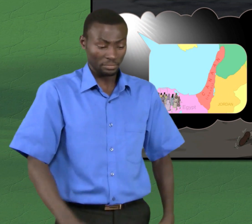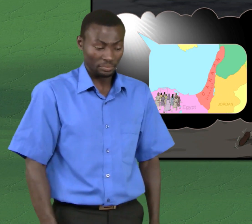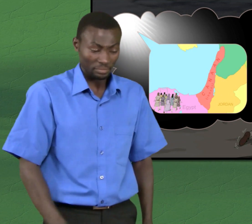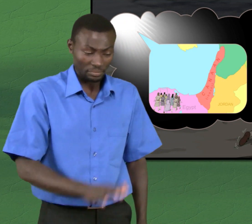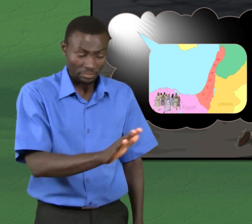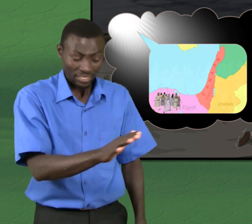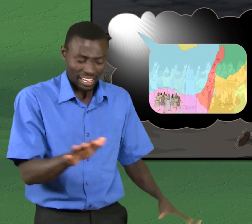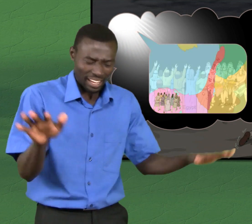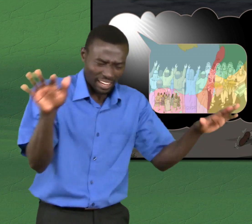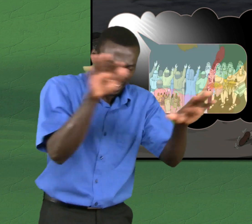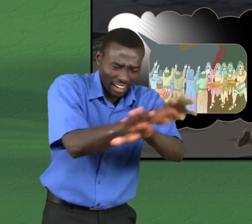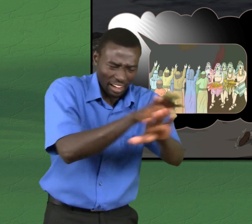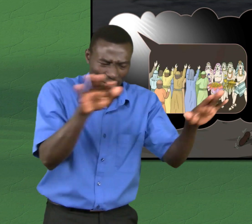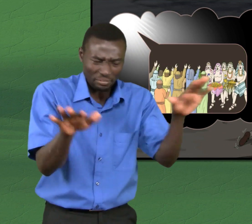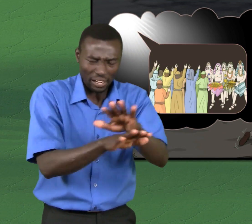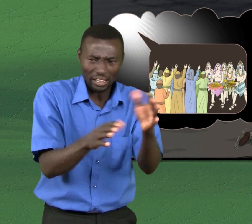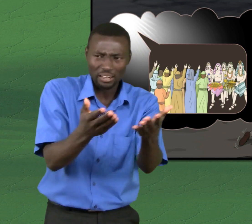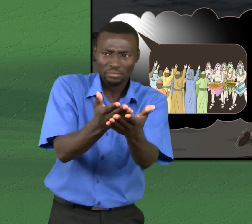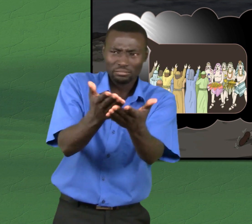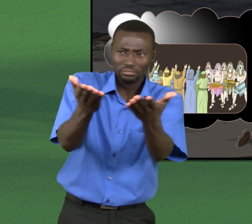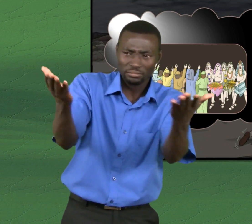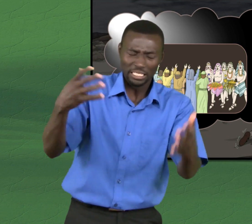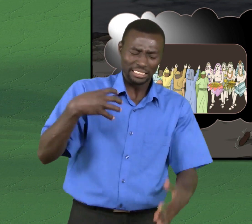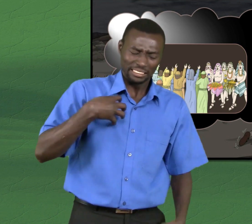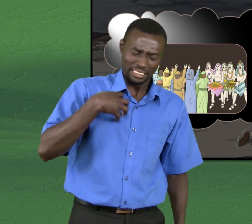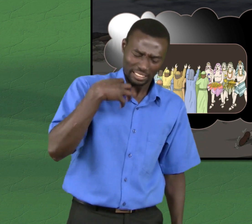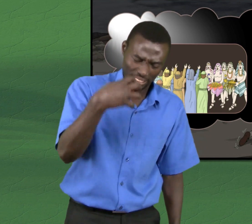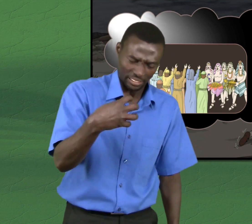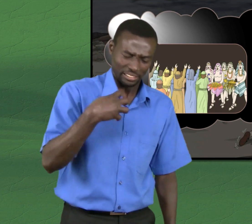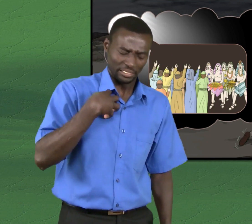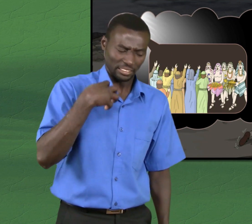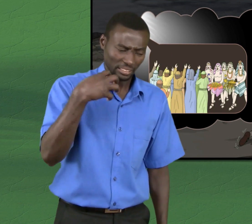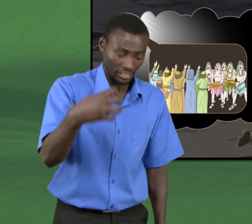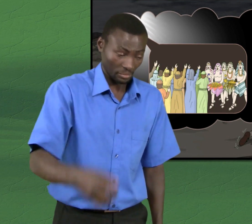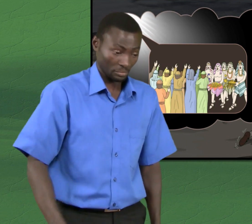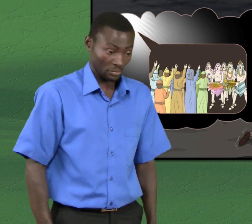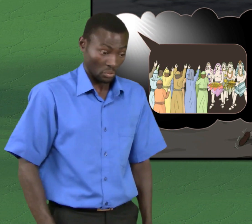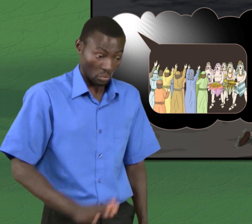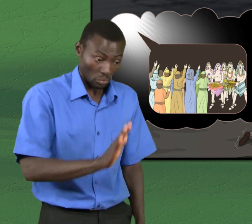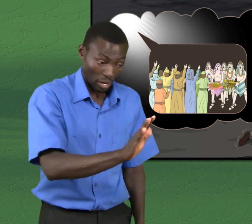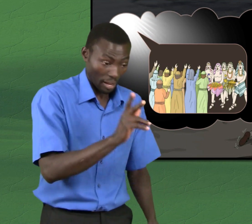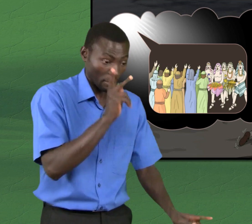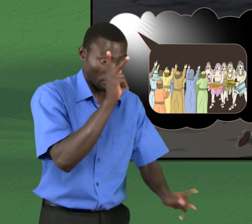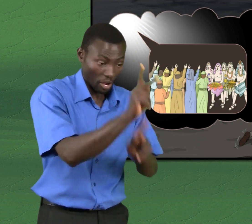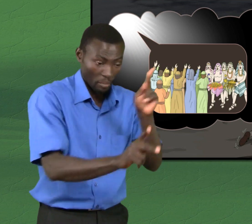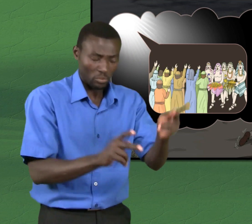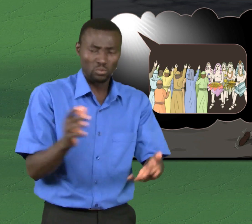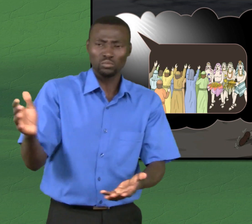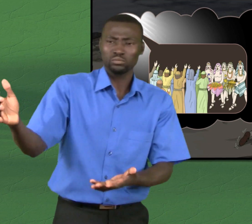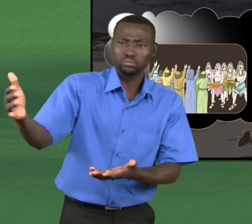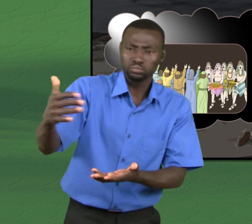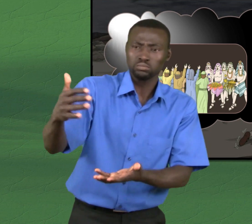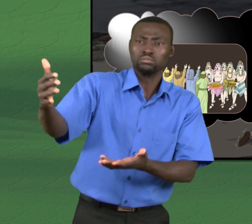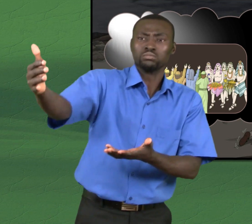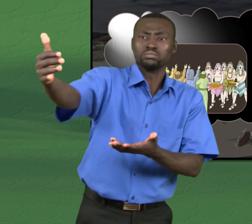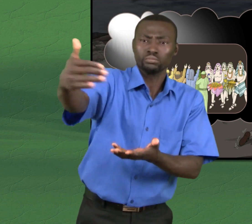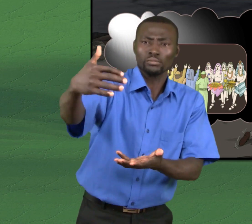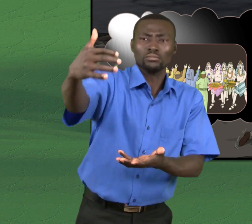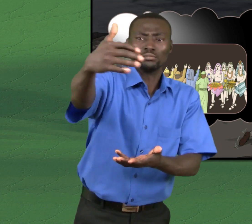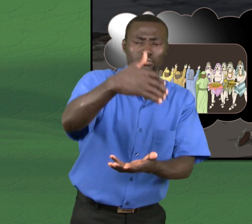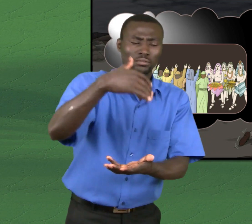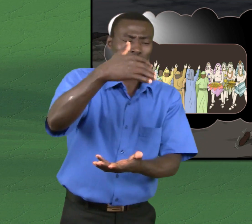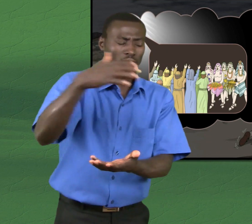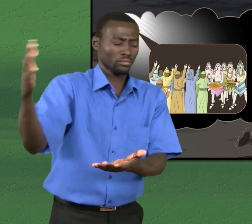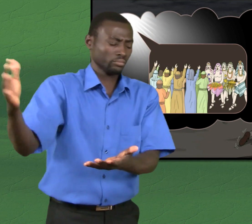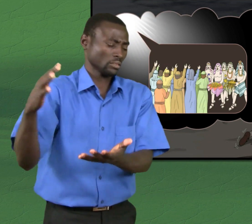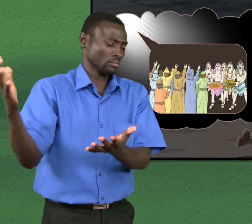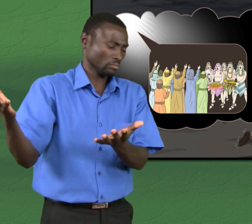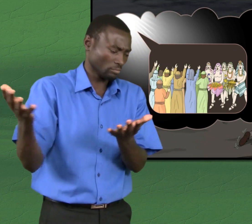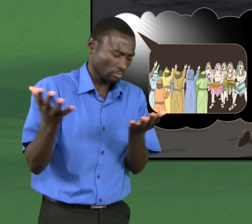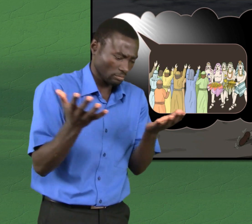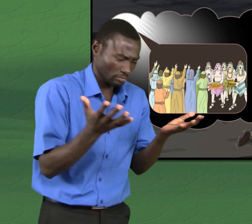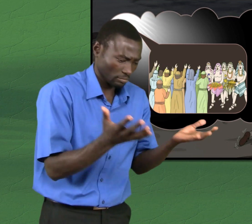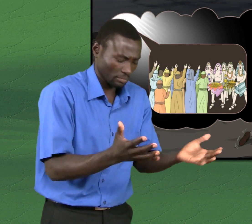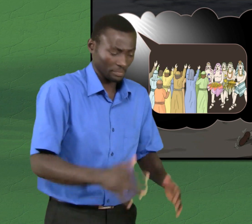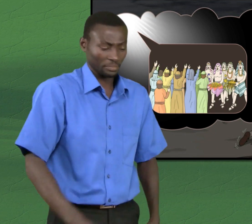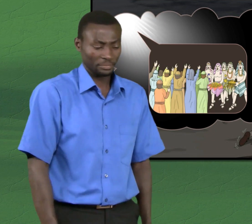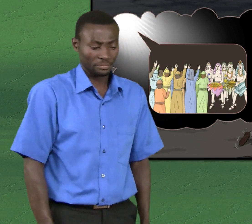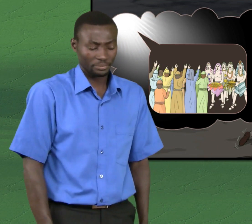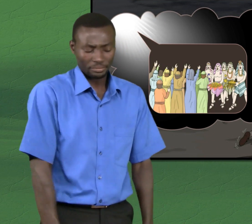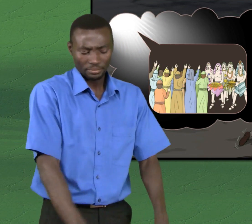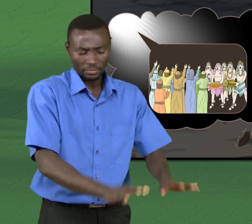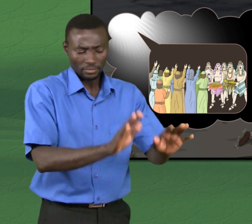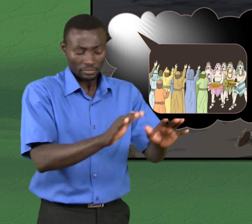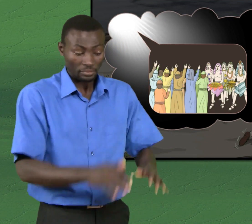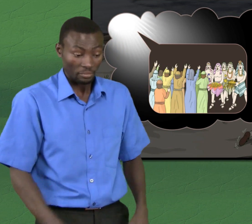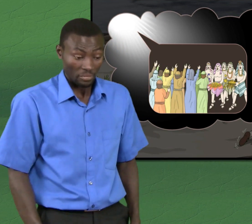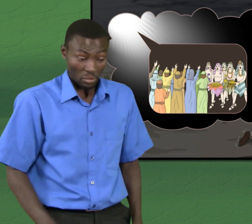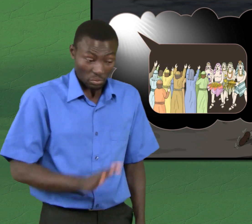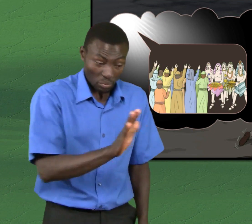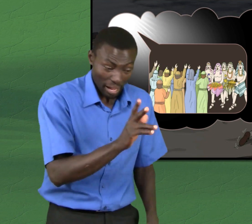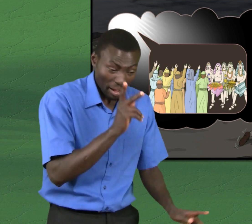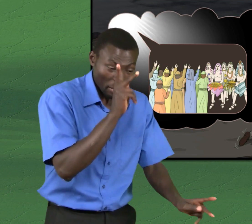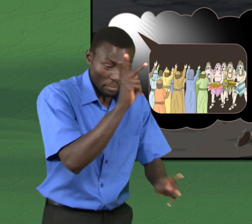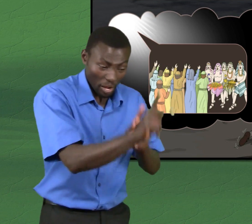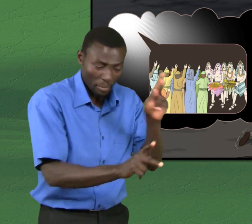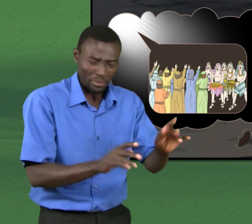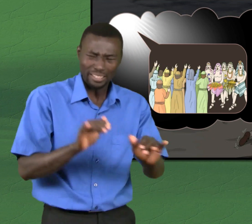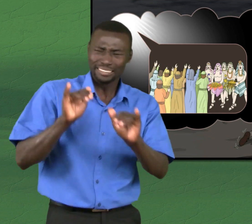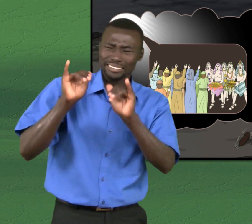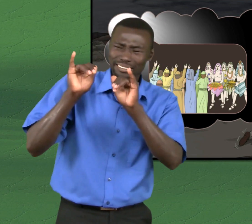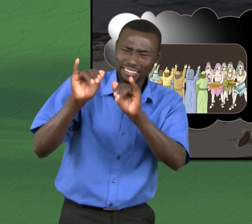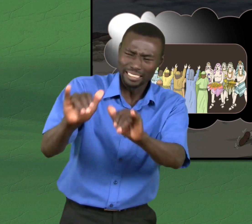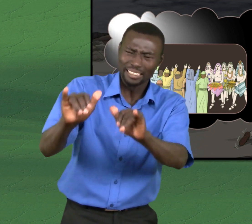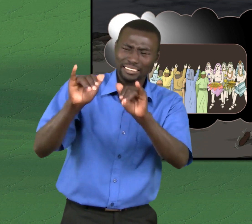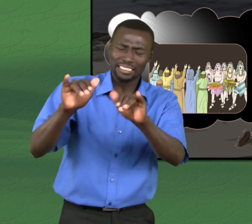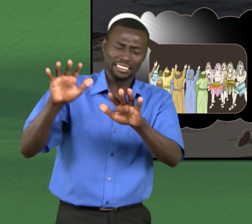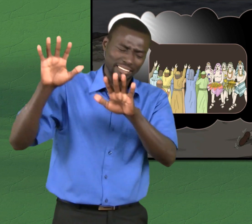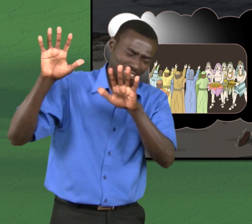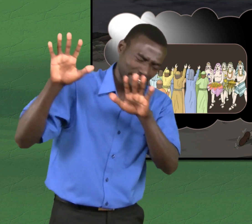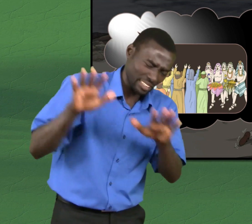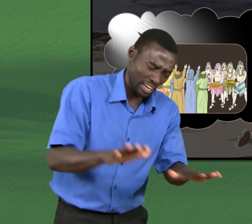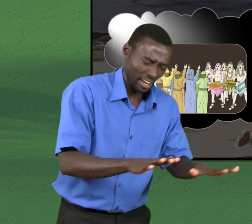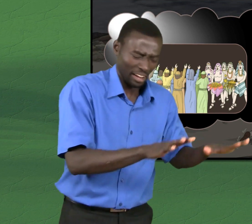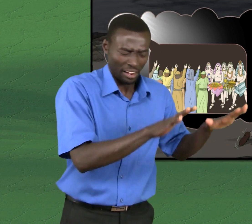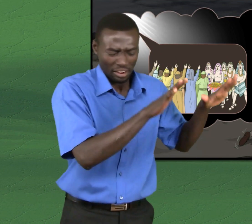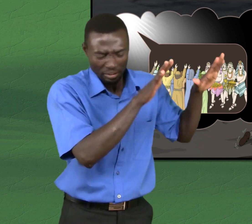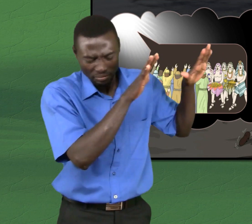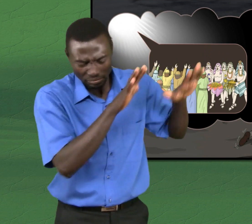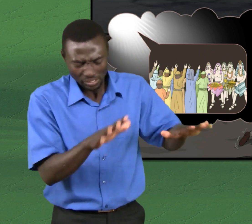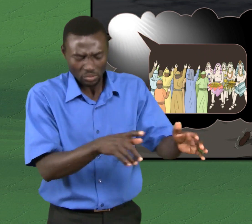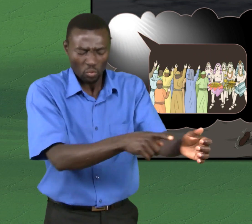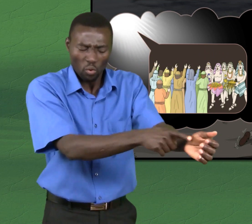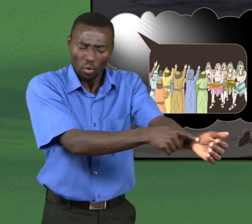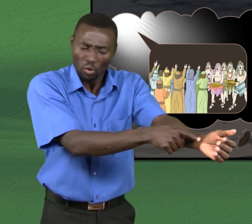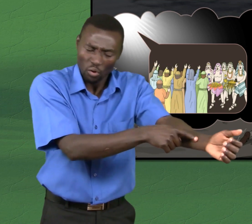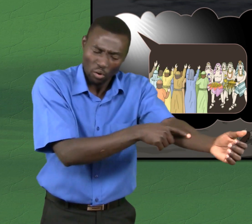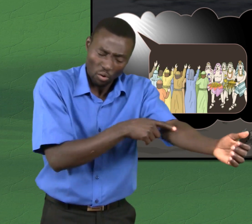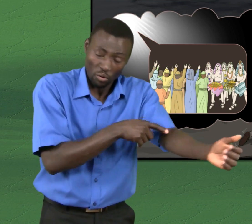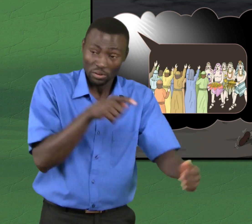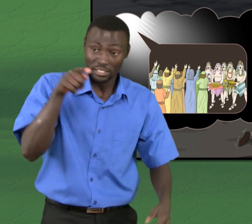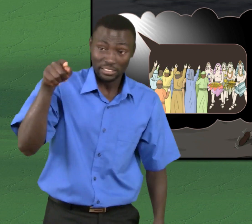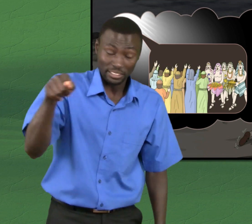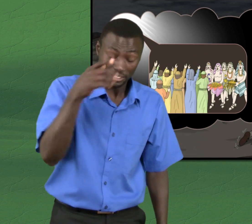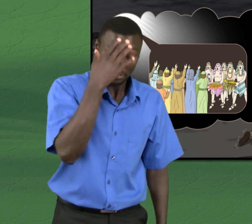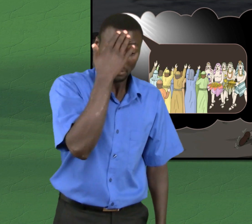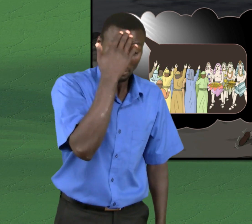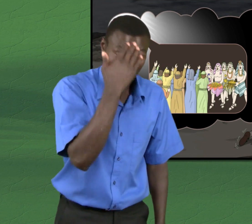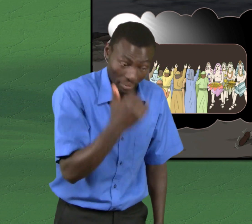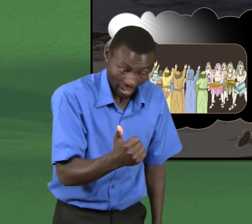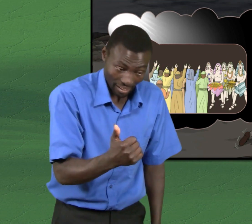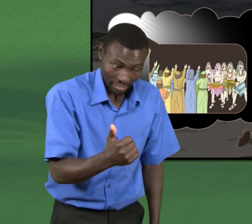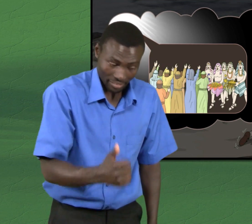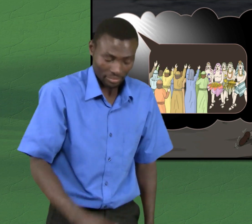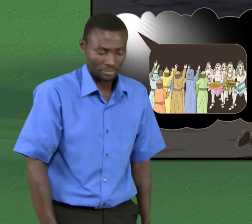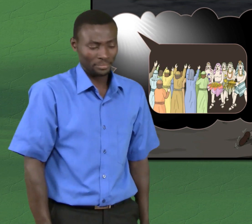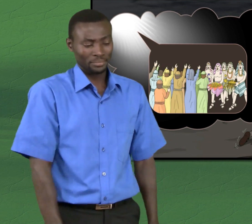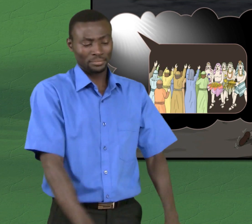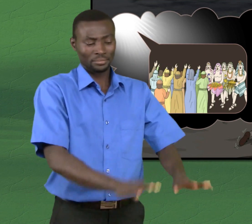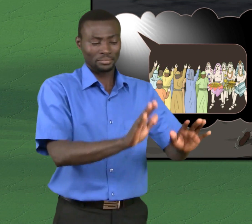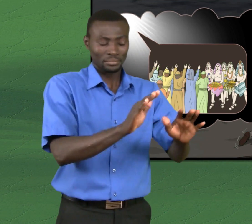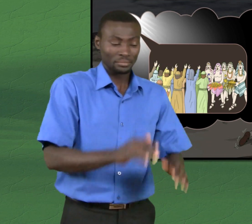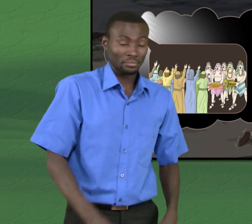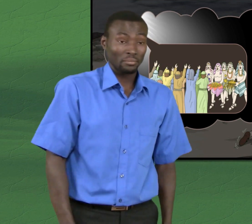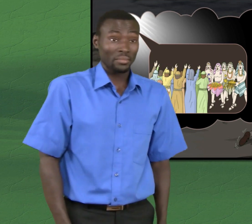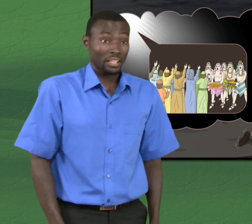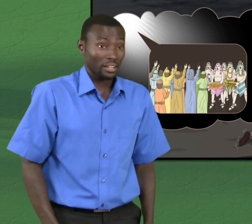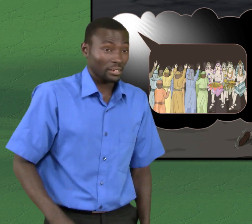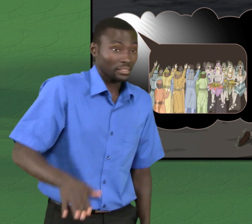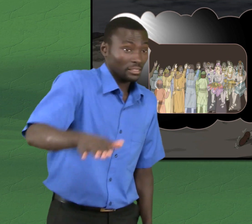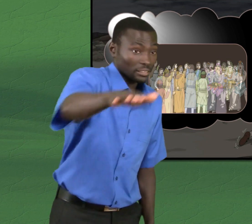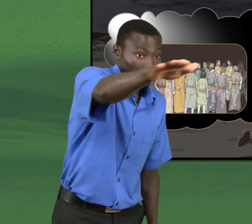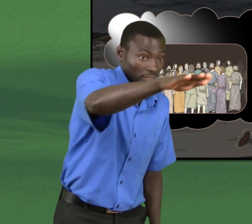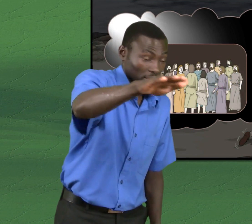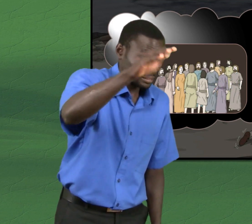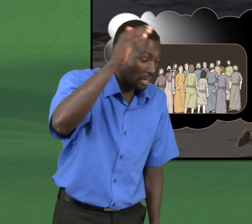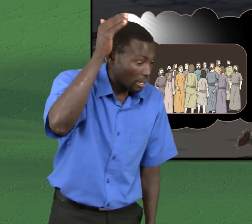You, however, will go to your fathers in peace and be buried at a ripe old age.